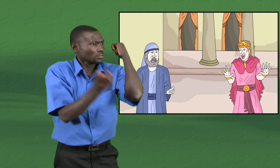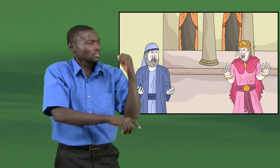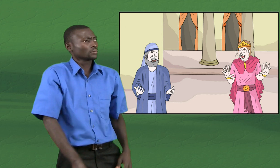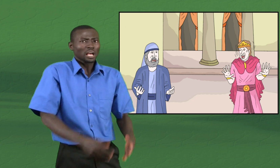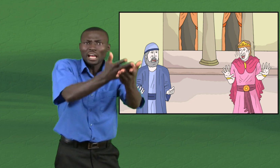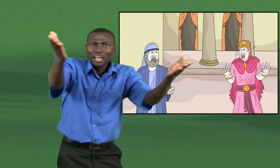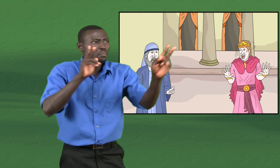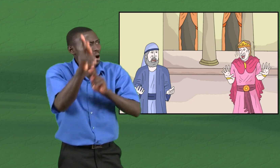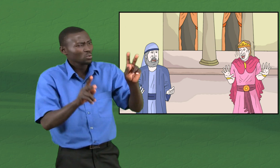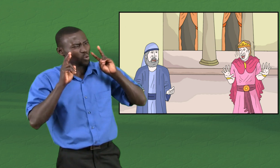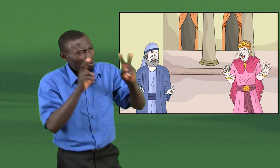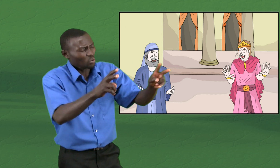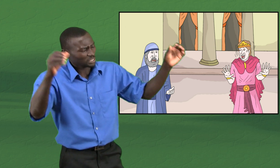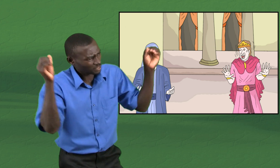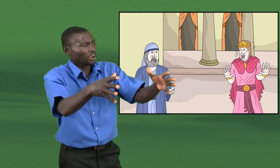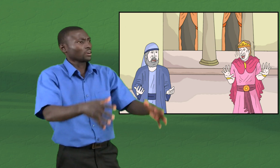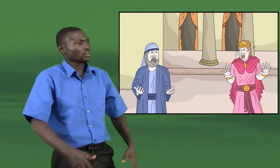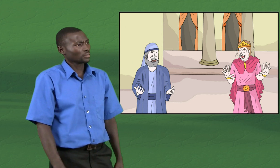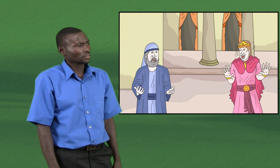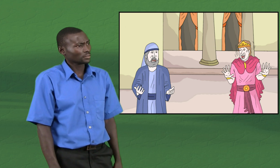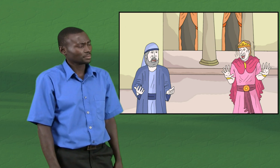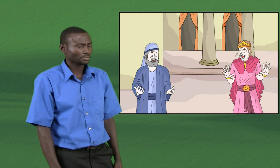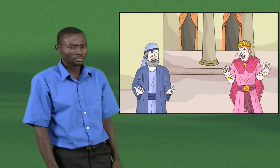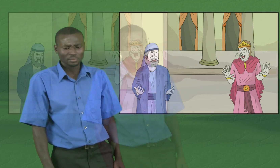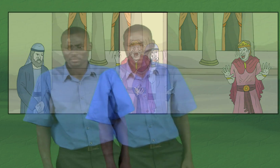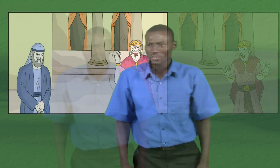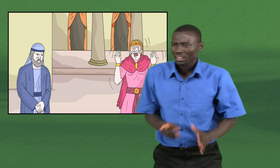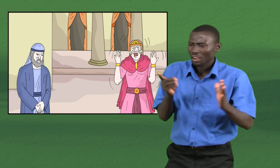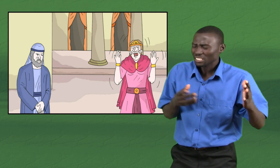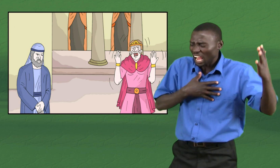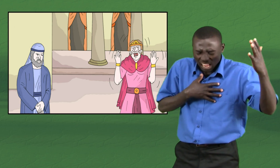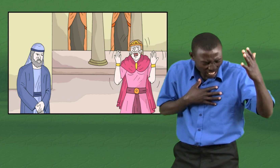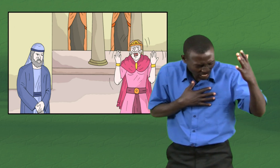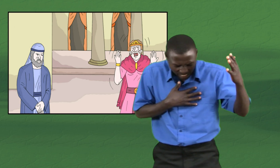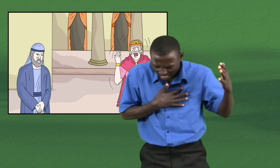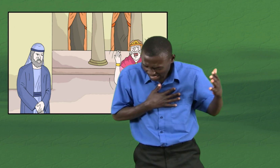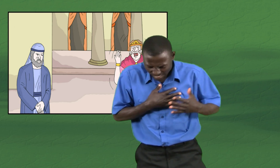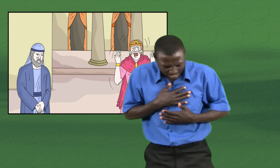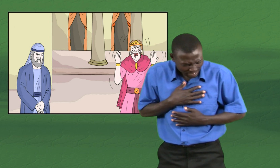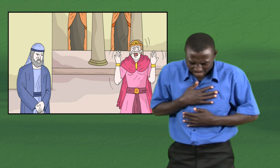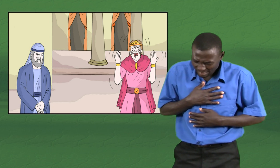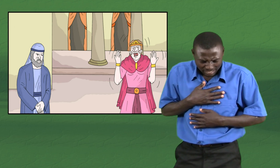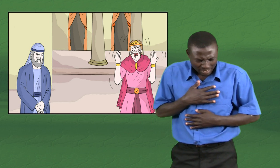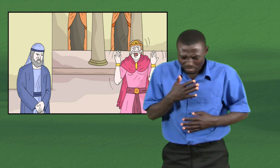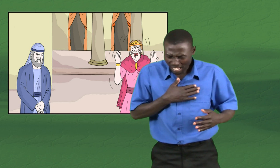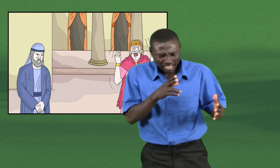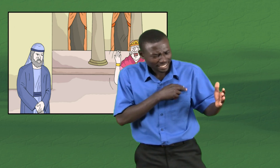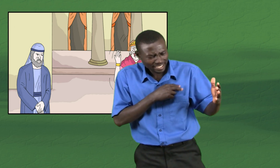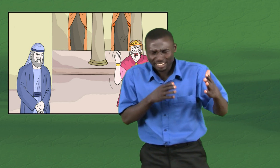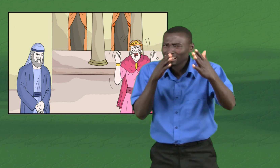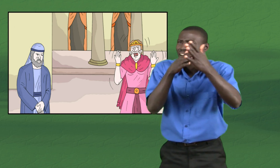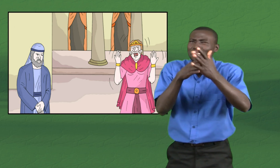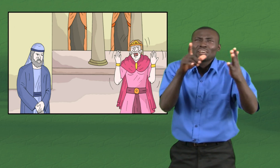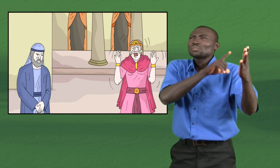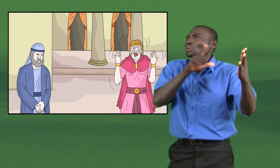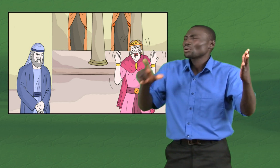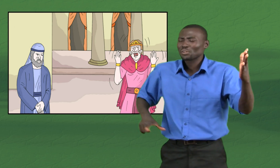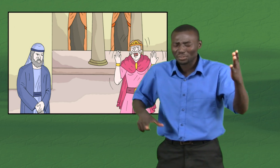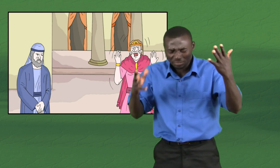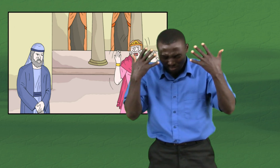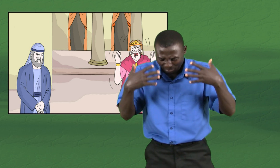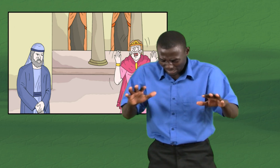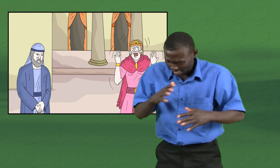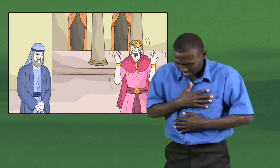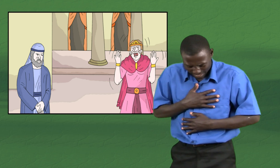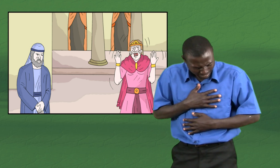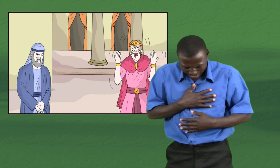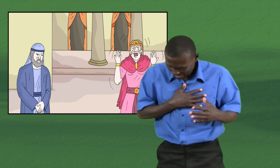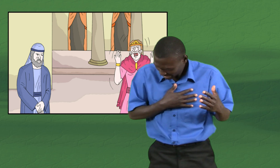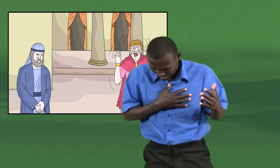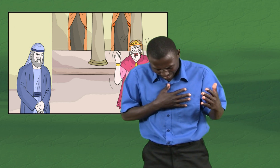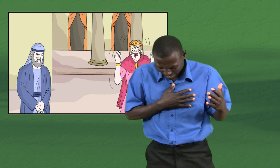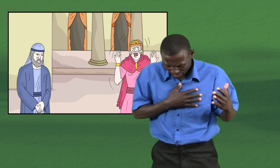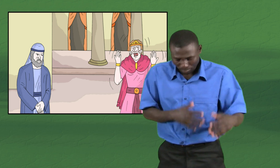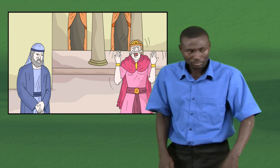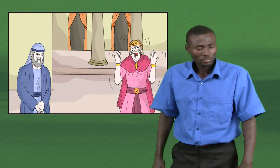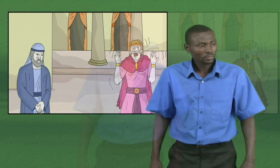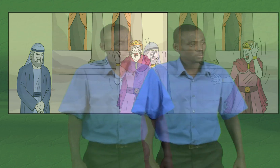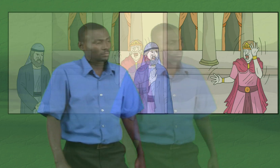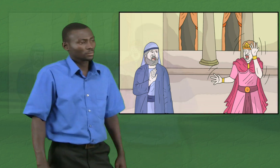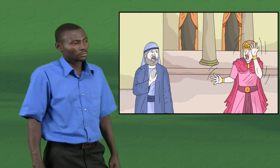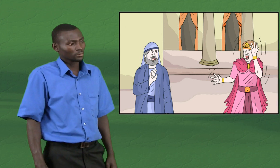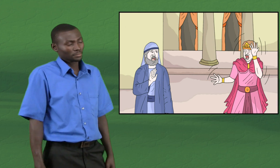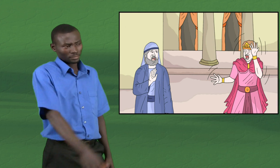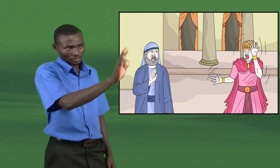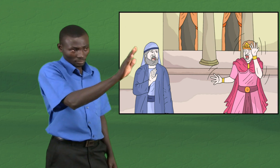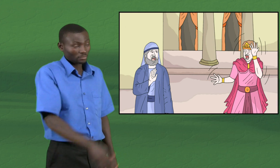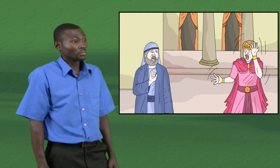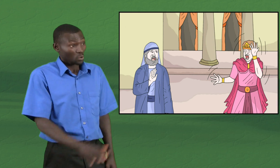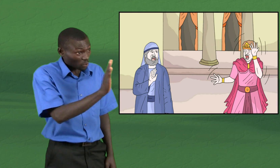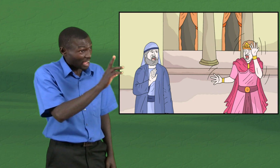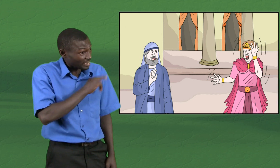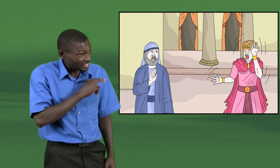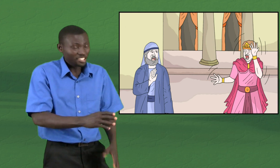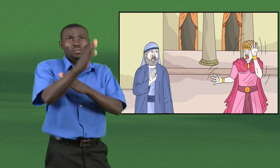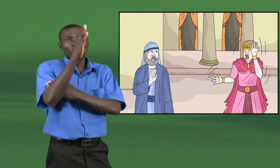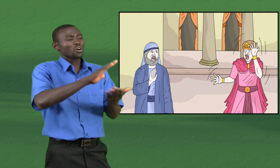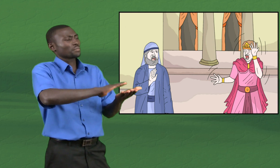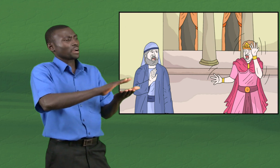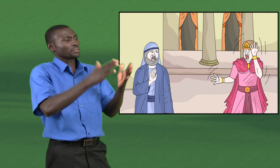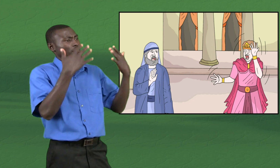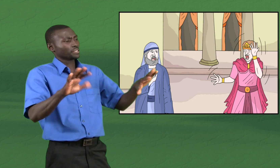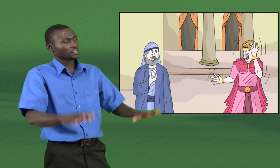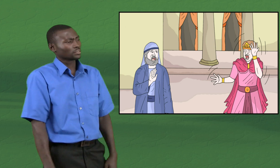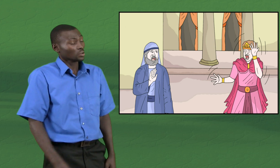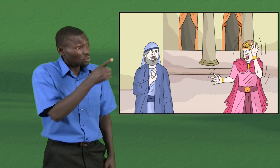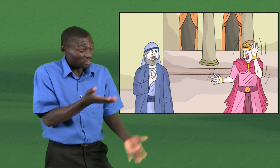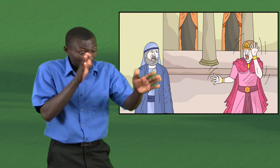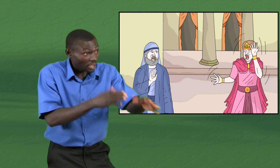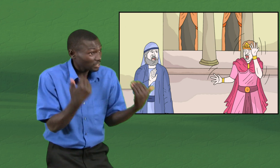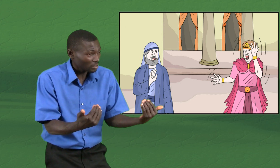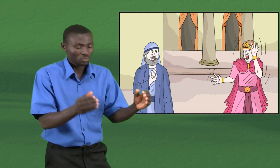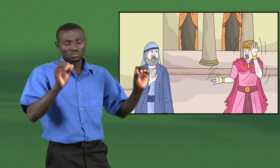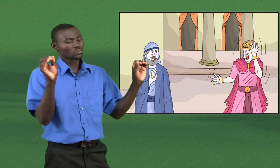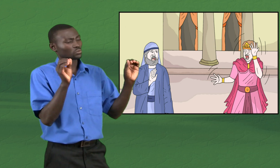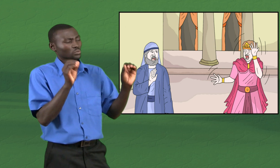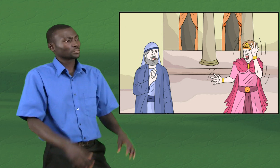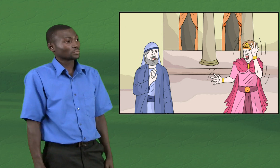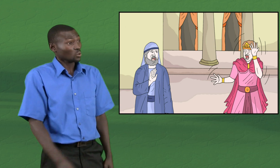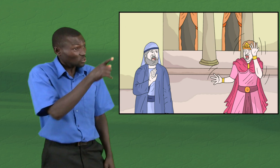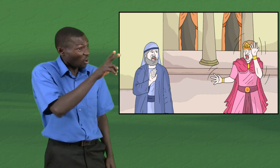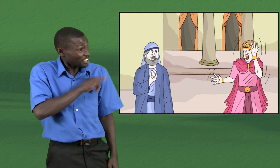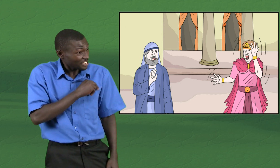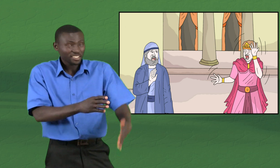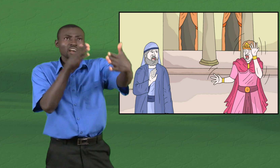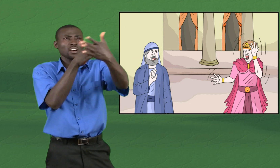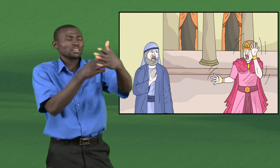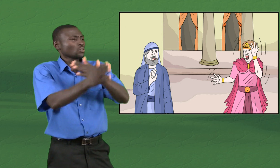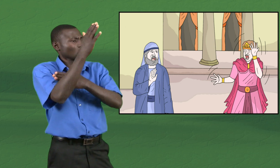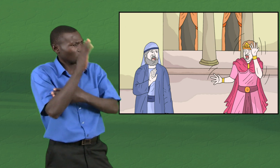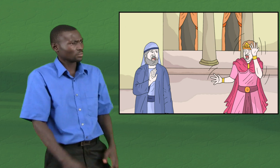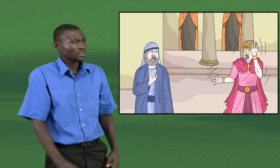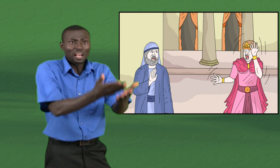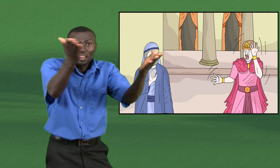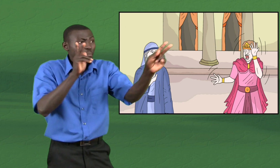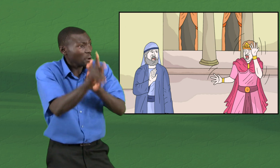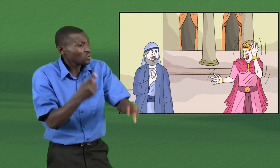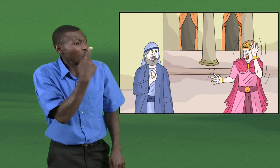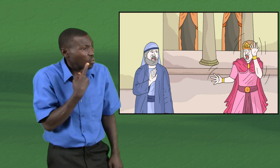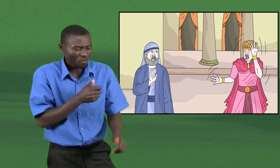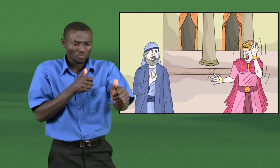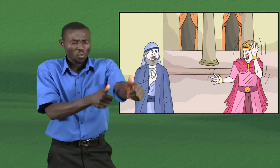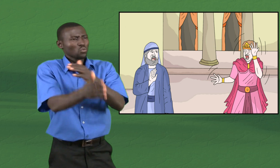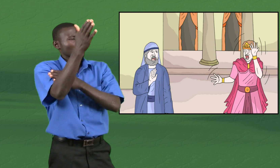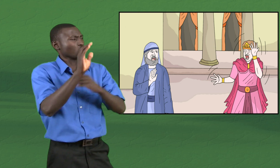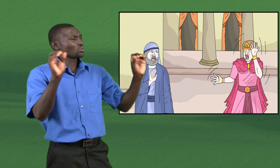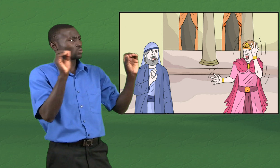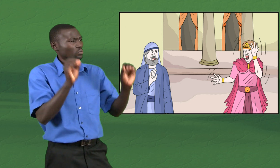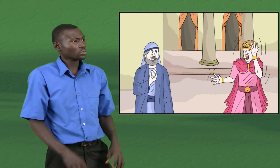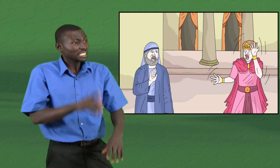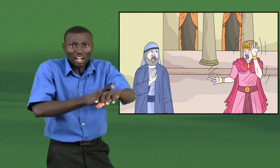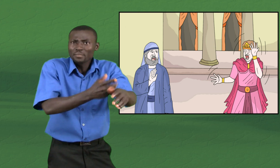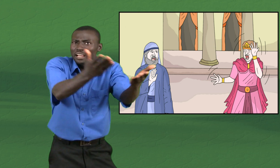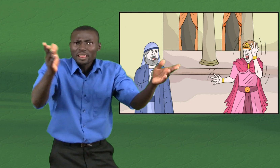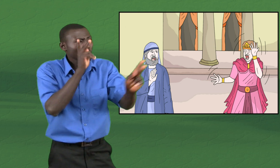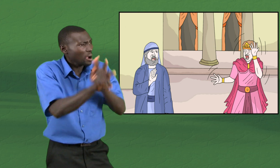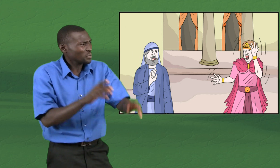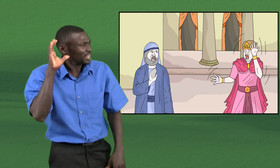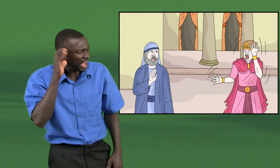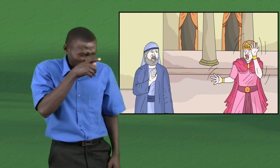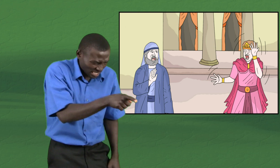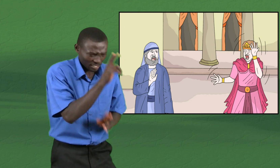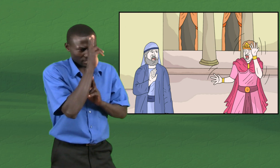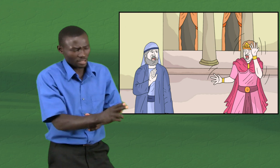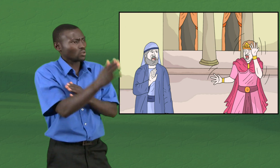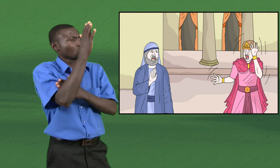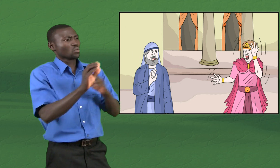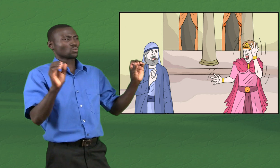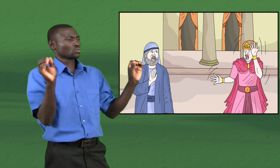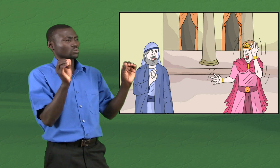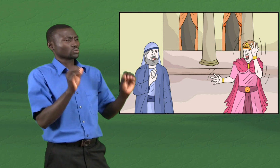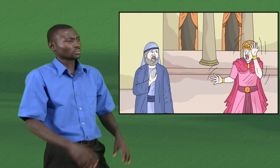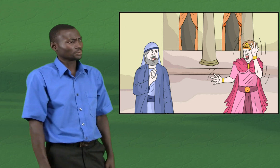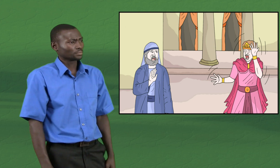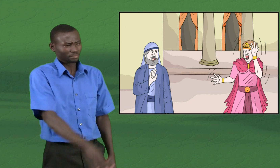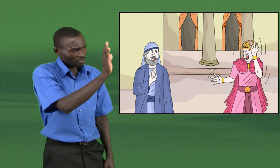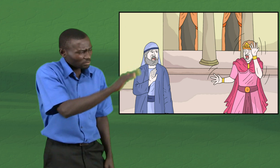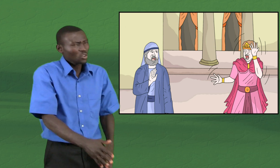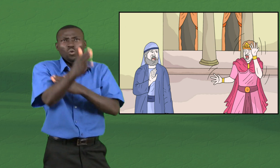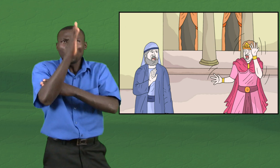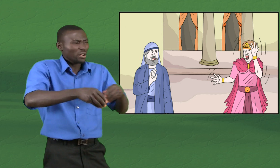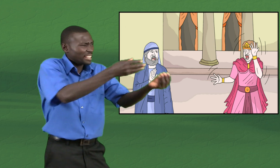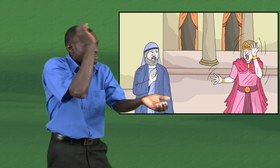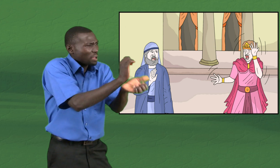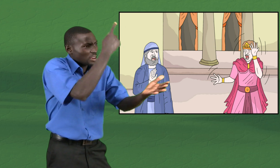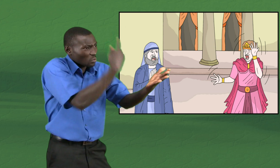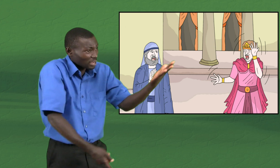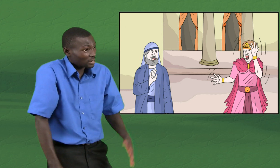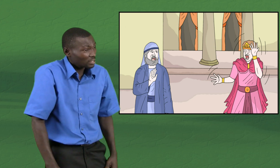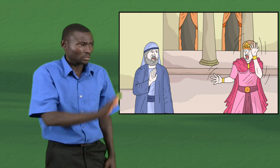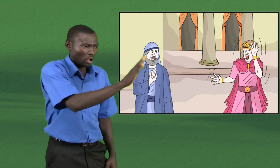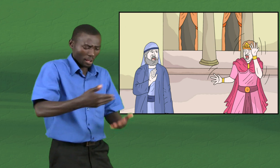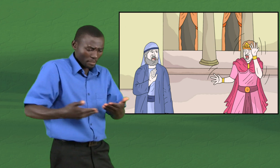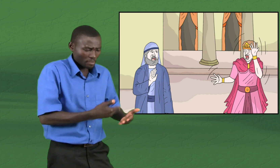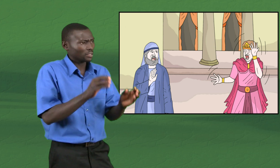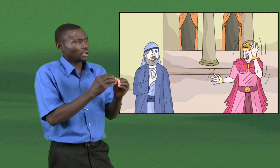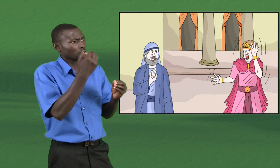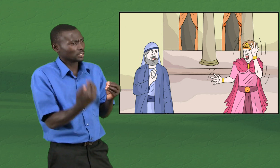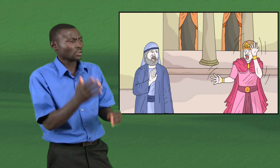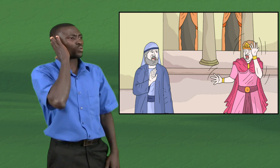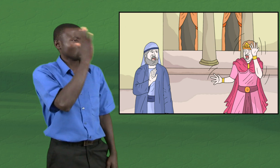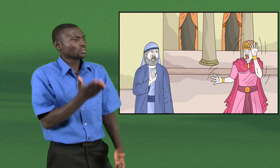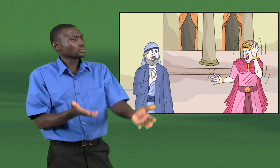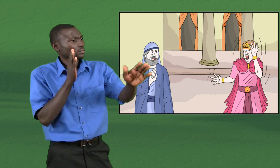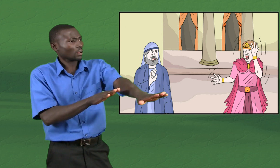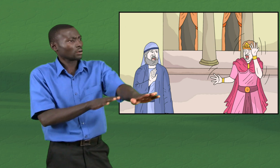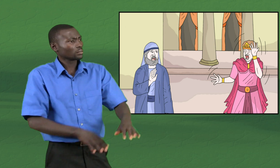You have acted in secret, but I will do this thing in broad daylight before all Israel.’” Then David said to Nathan, “I have sinned against the LORD.” “The LORD has taken away your sin,” Nathan replied. “You will not die.